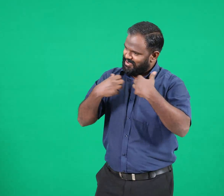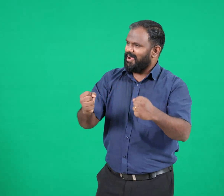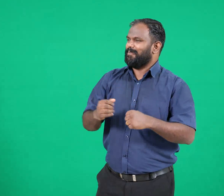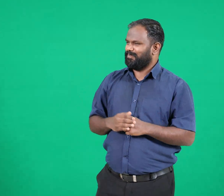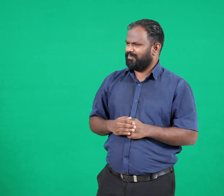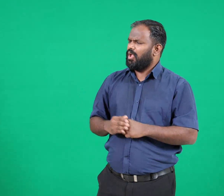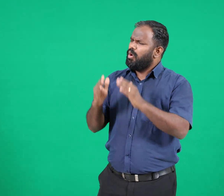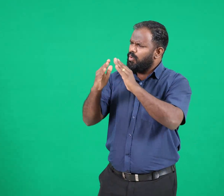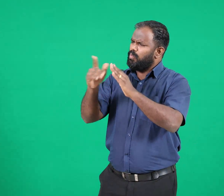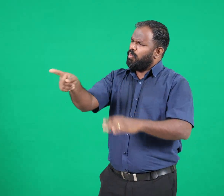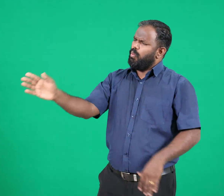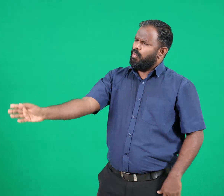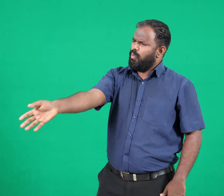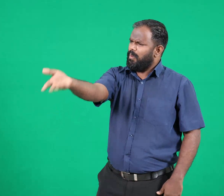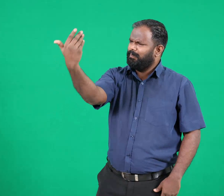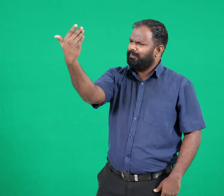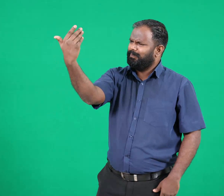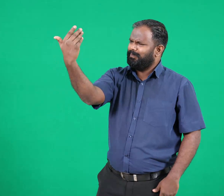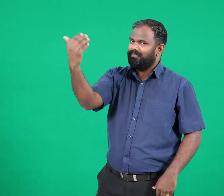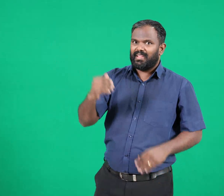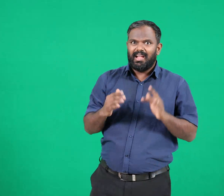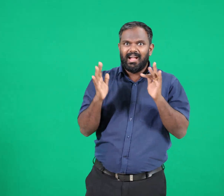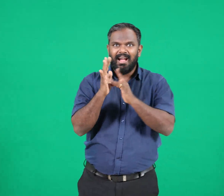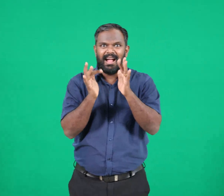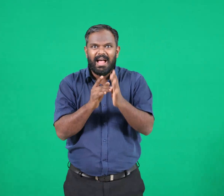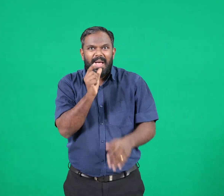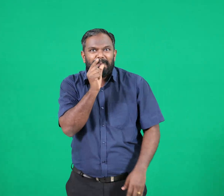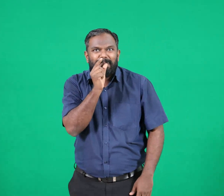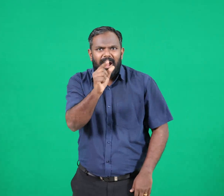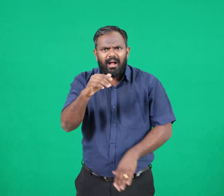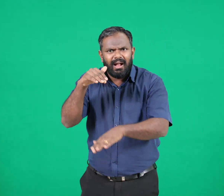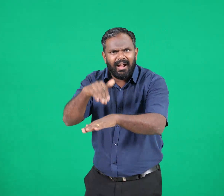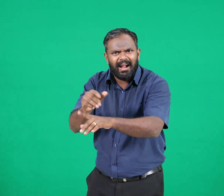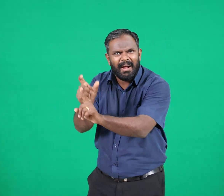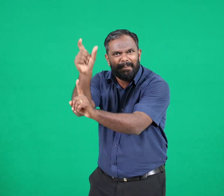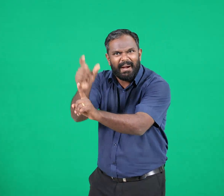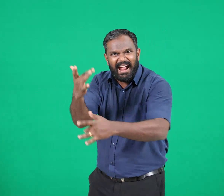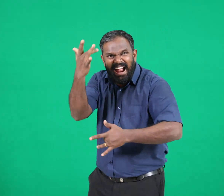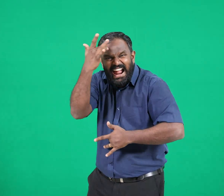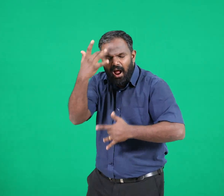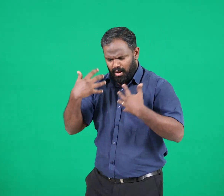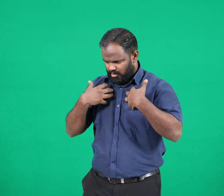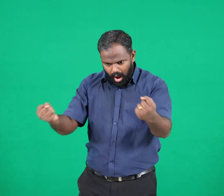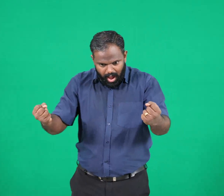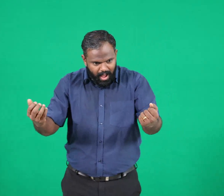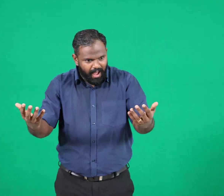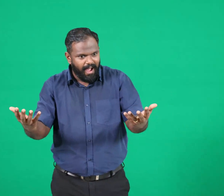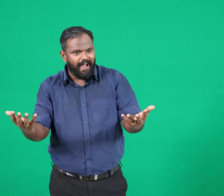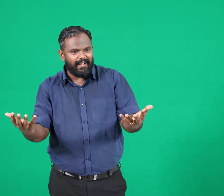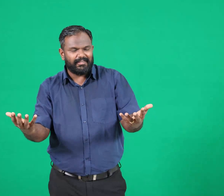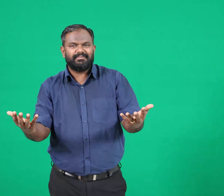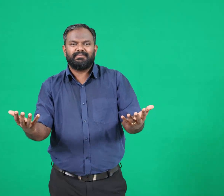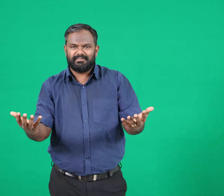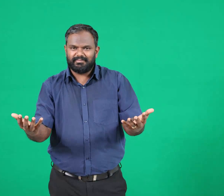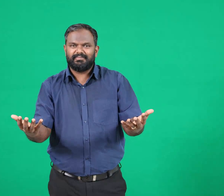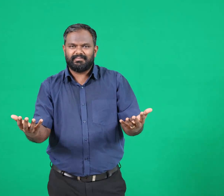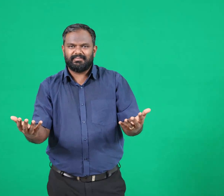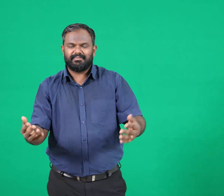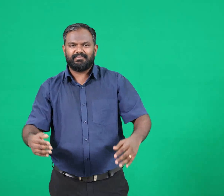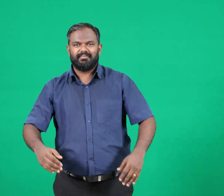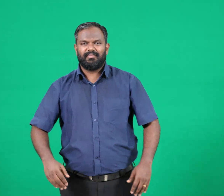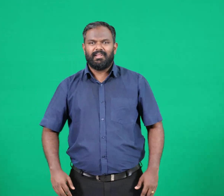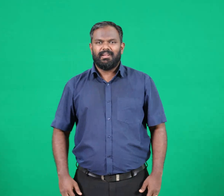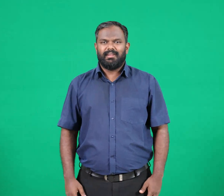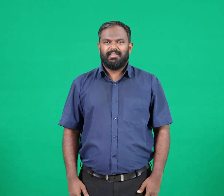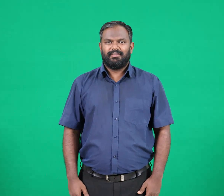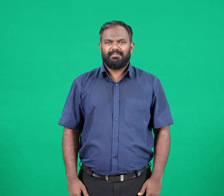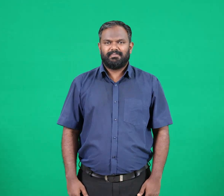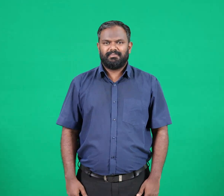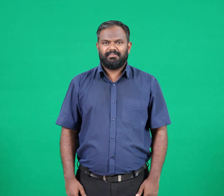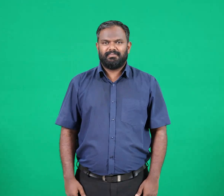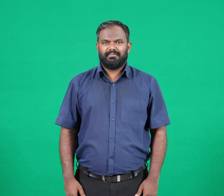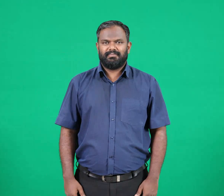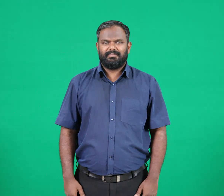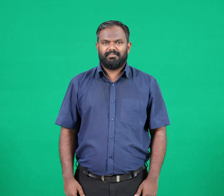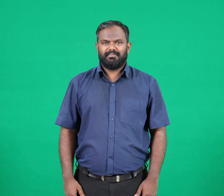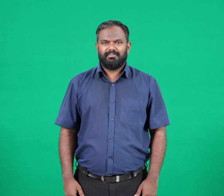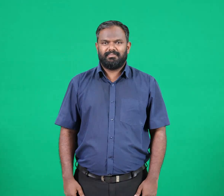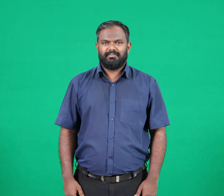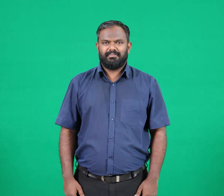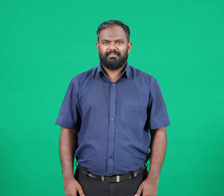And his servant was healed at that very hour.